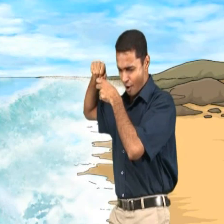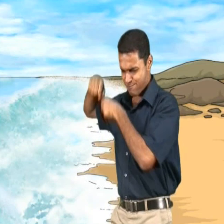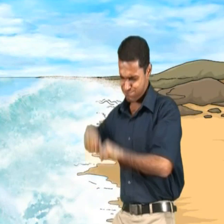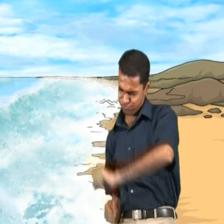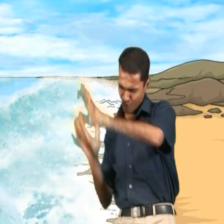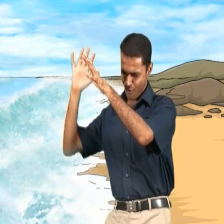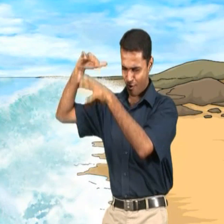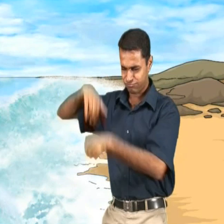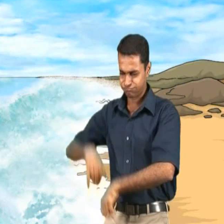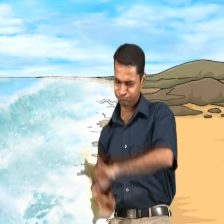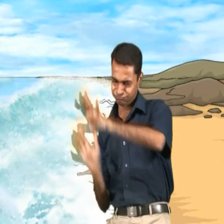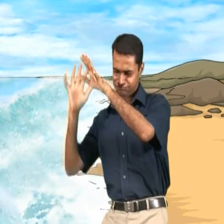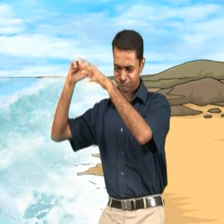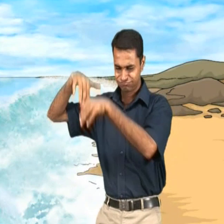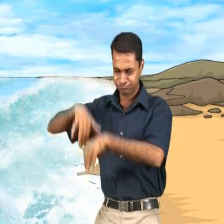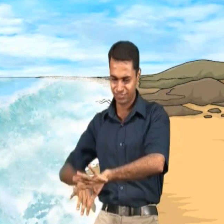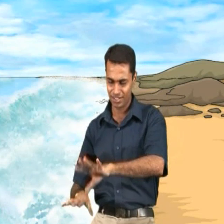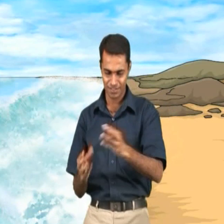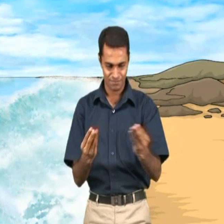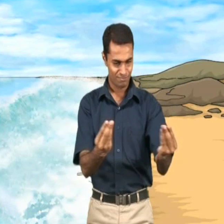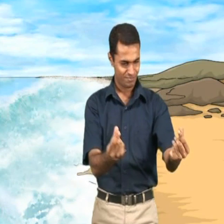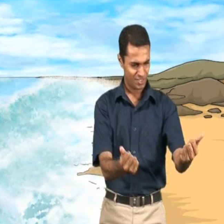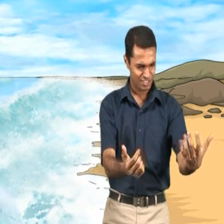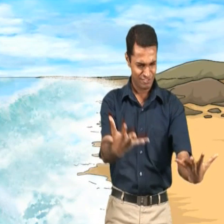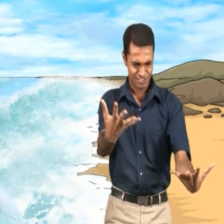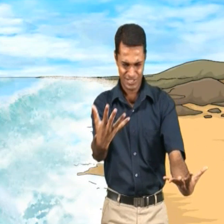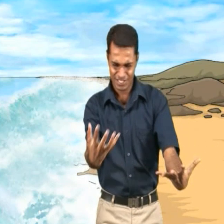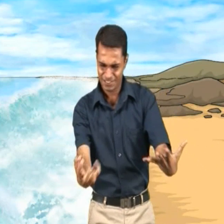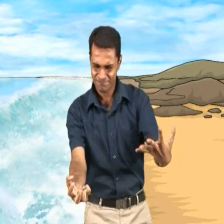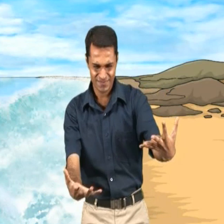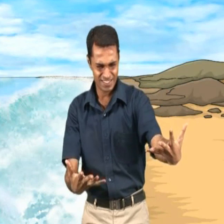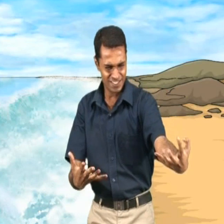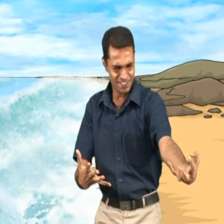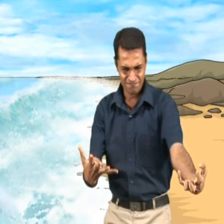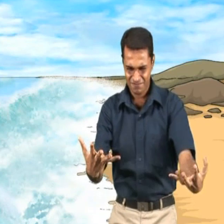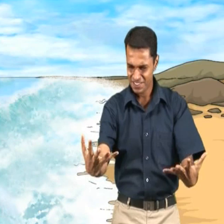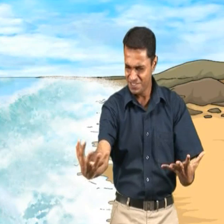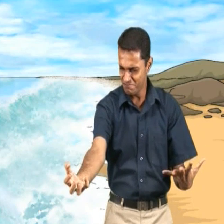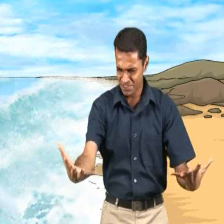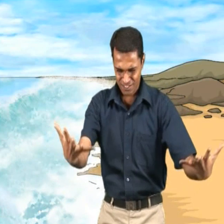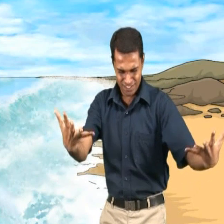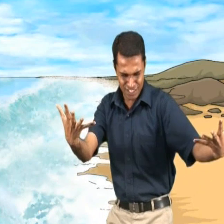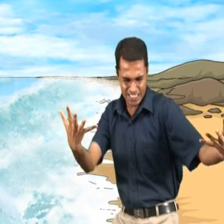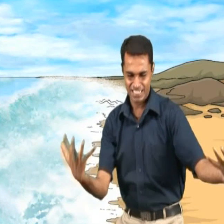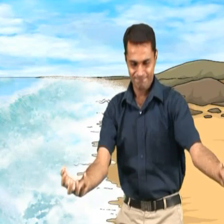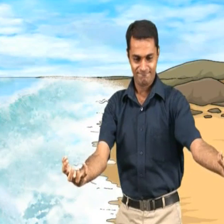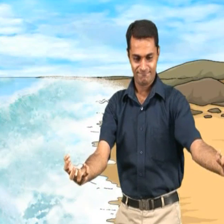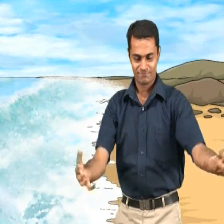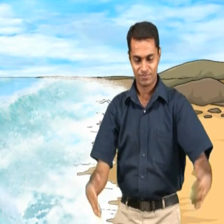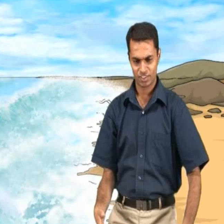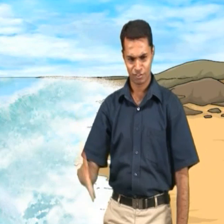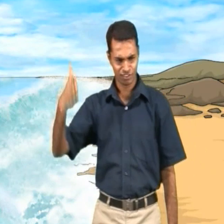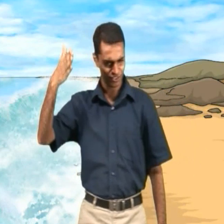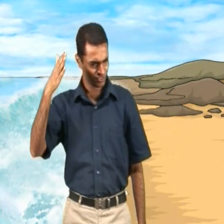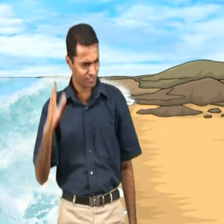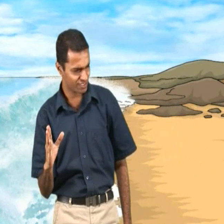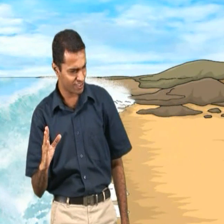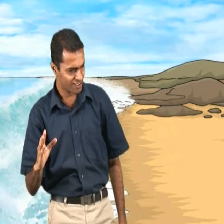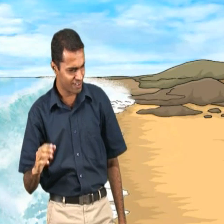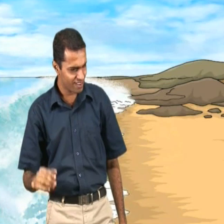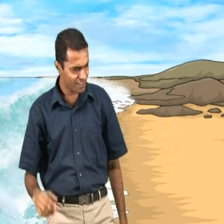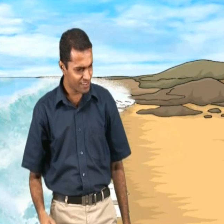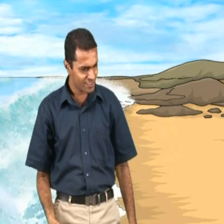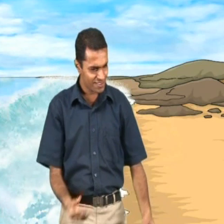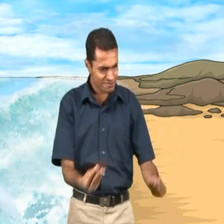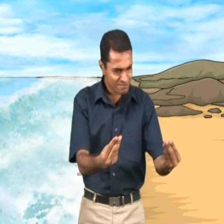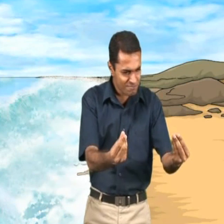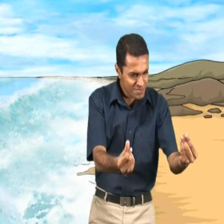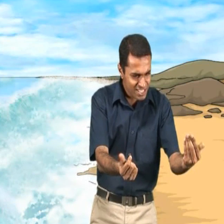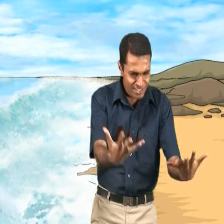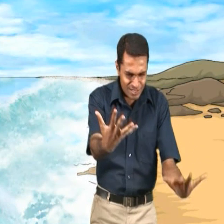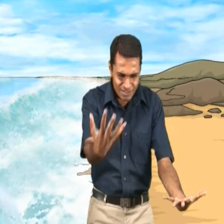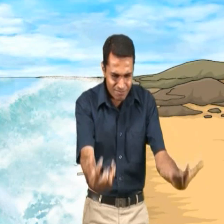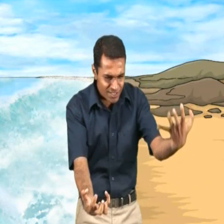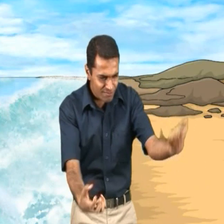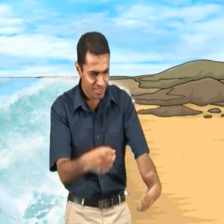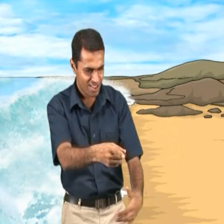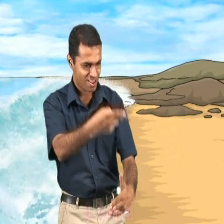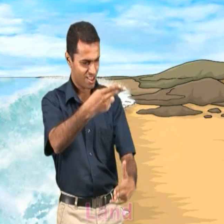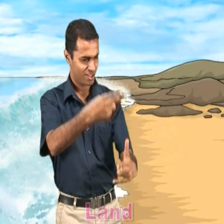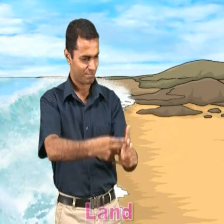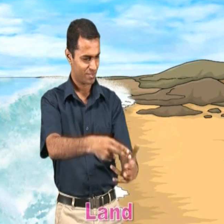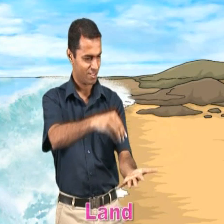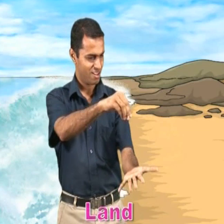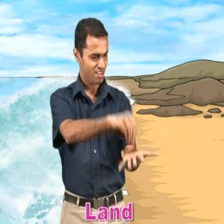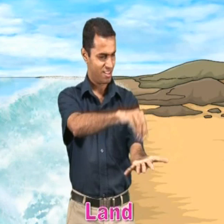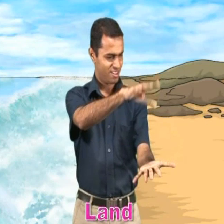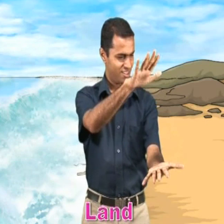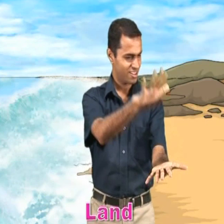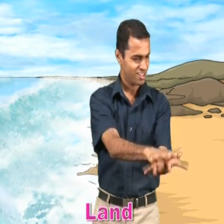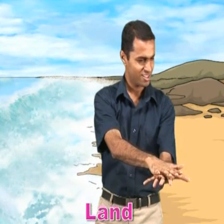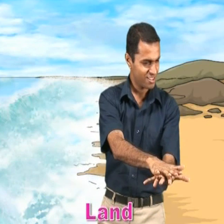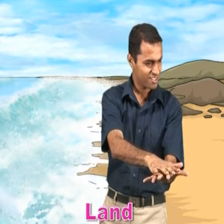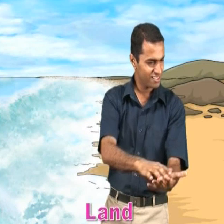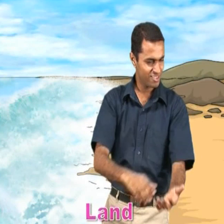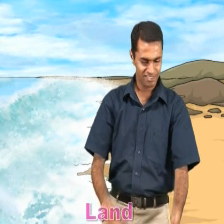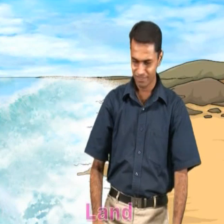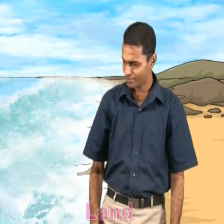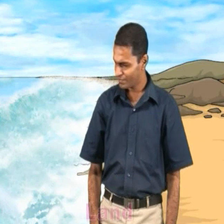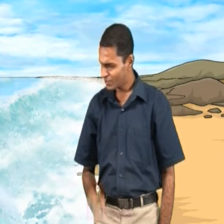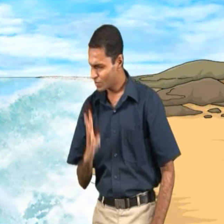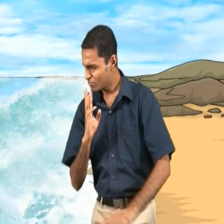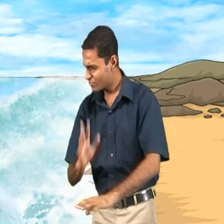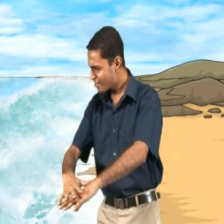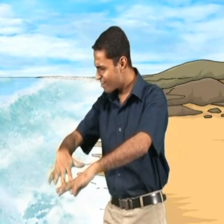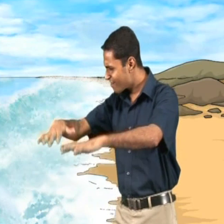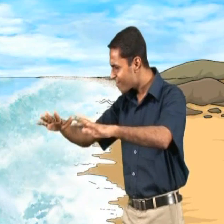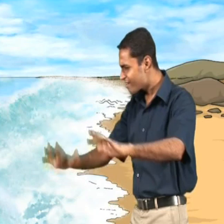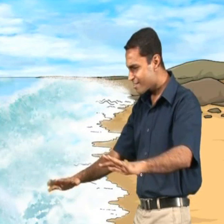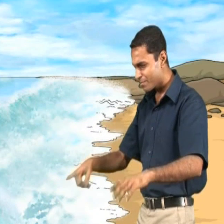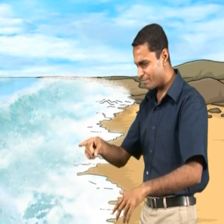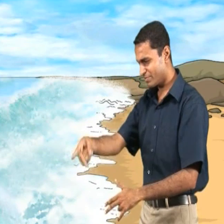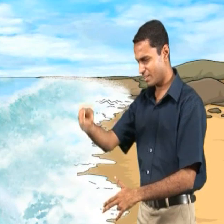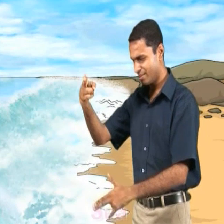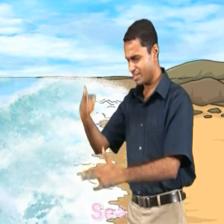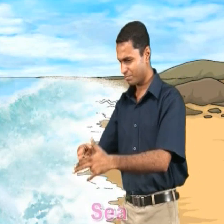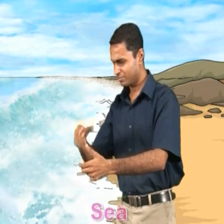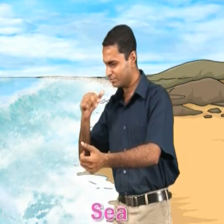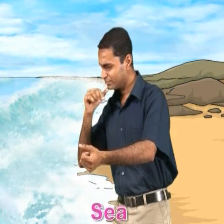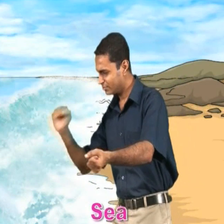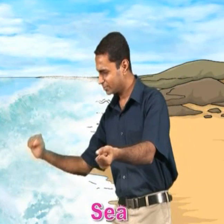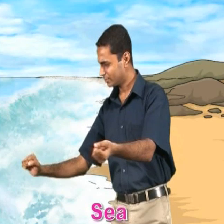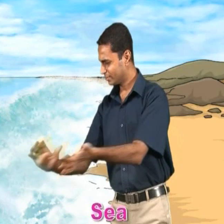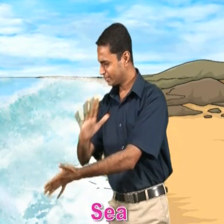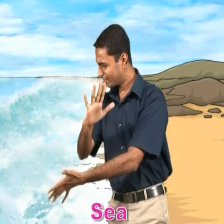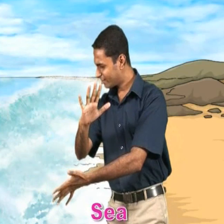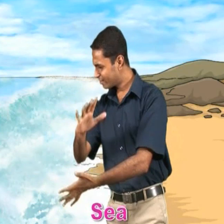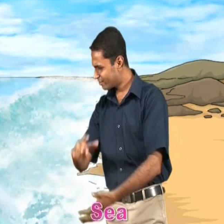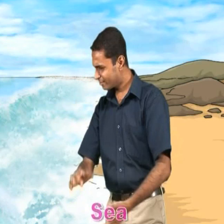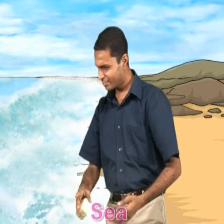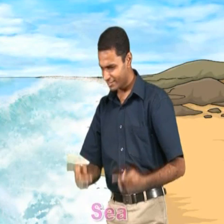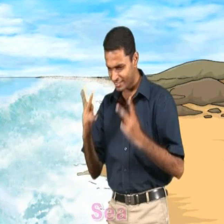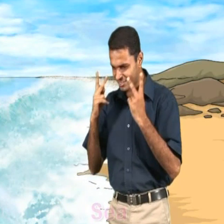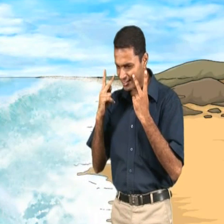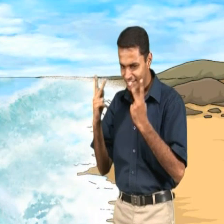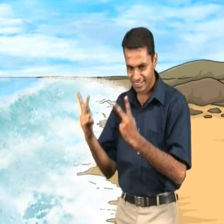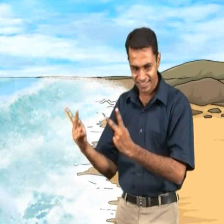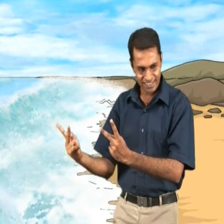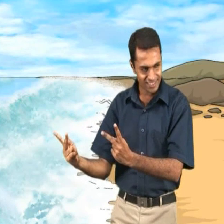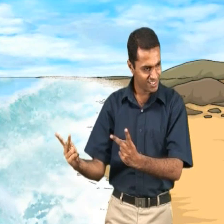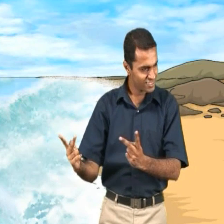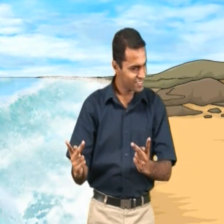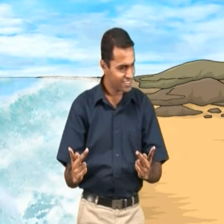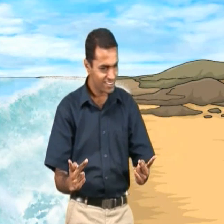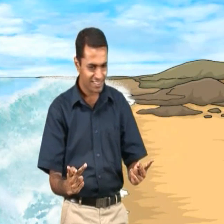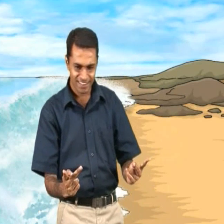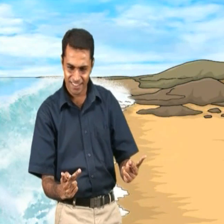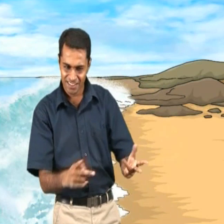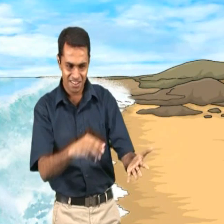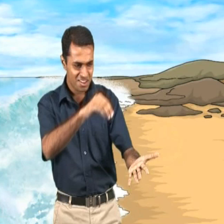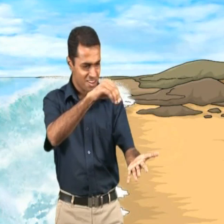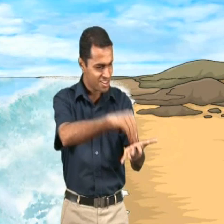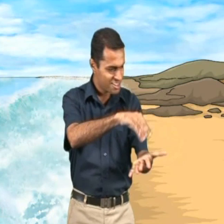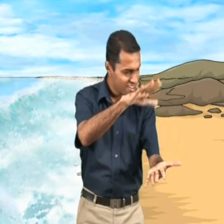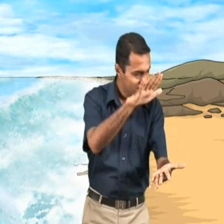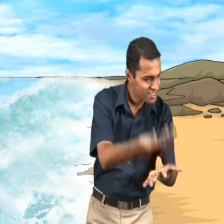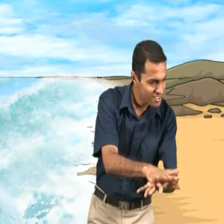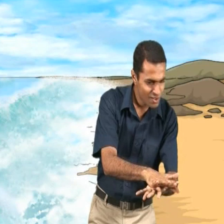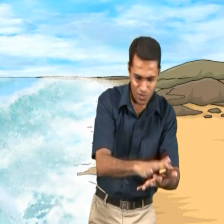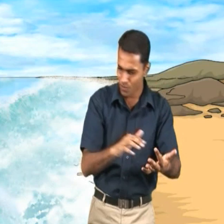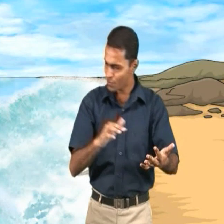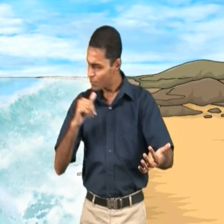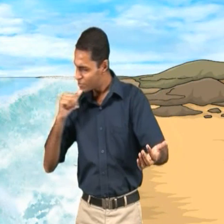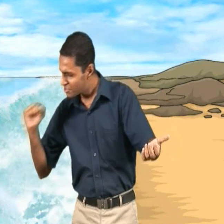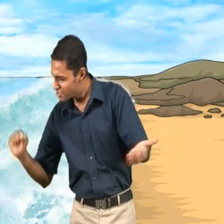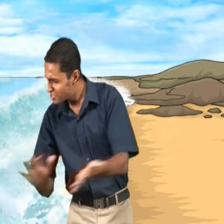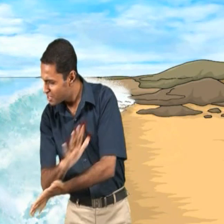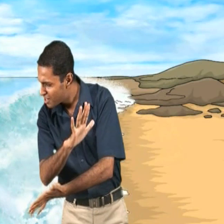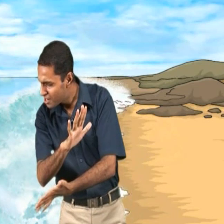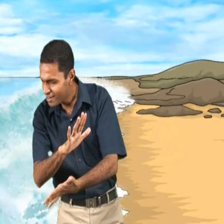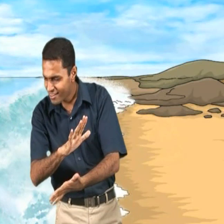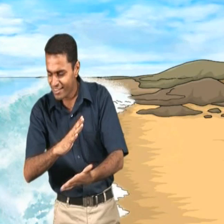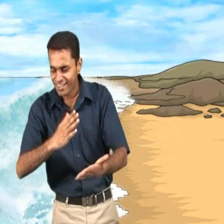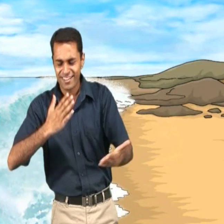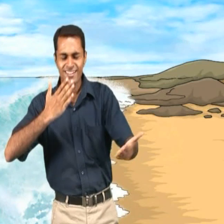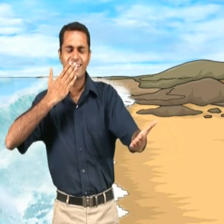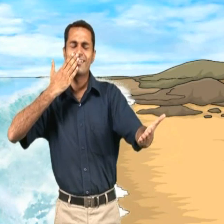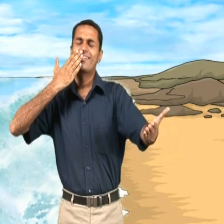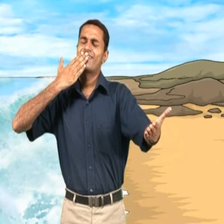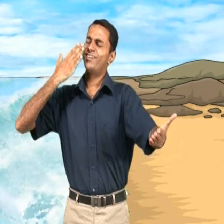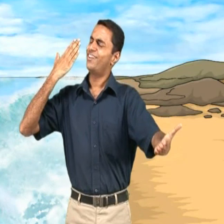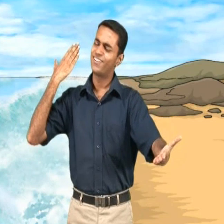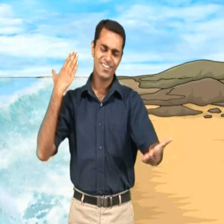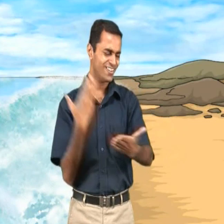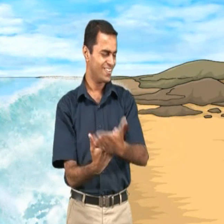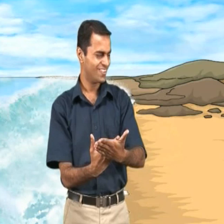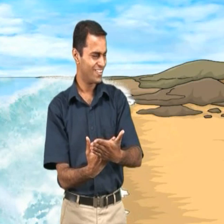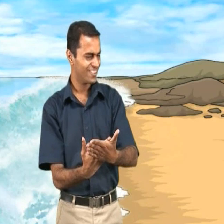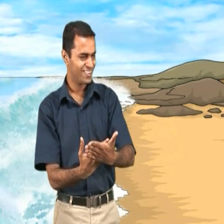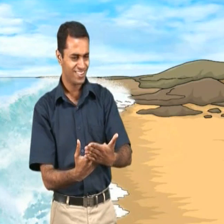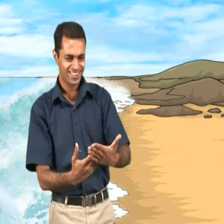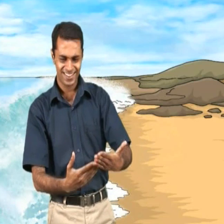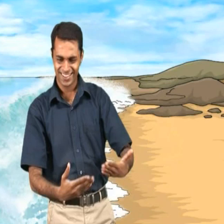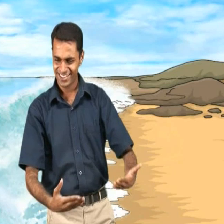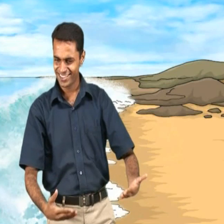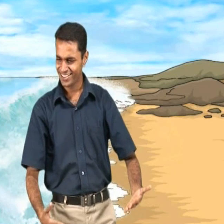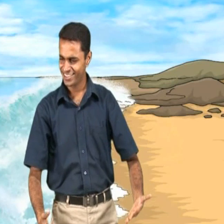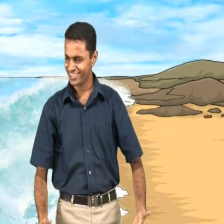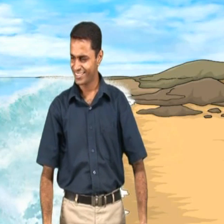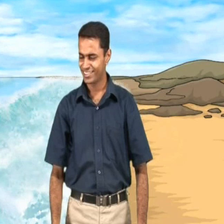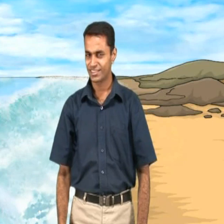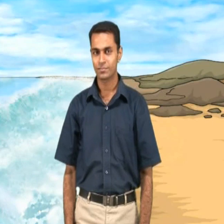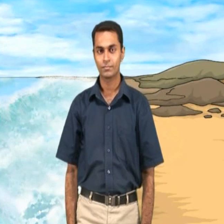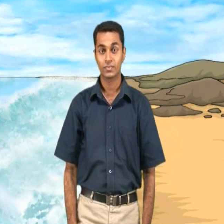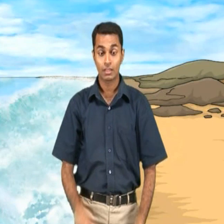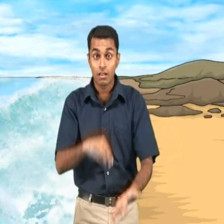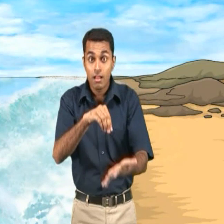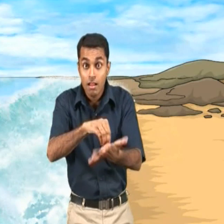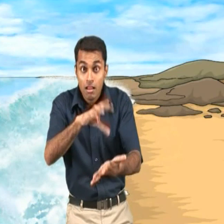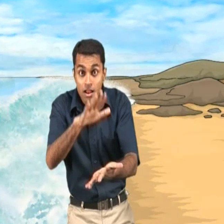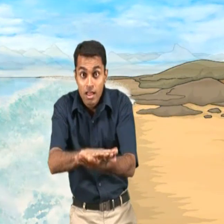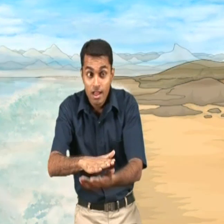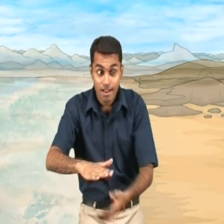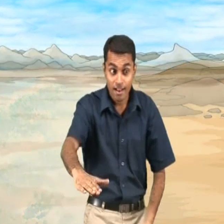And it was so. God called the dry land “earth,” and the gathering of waters He called “seas.”